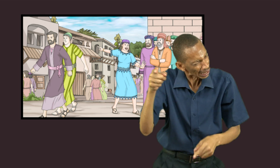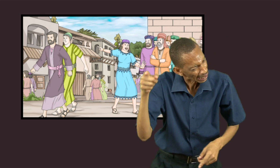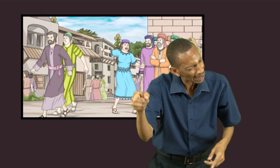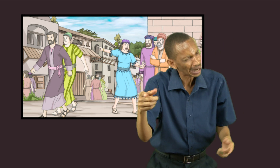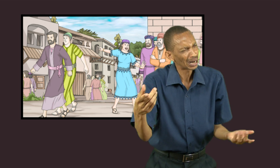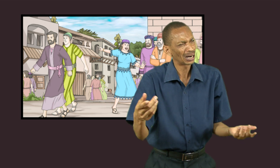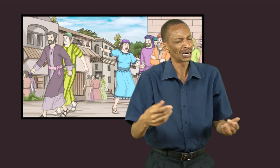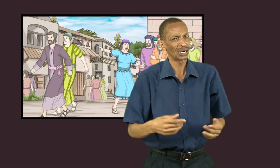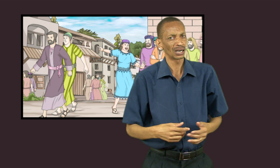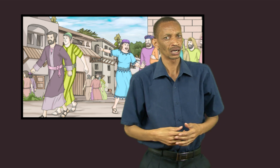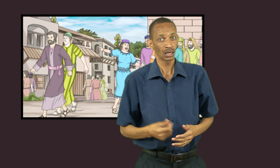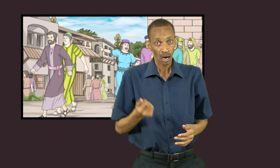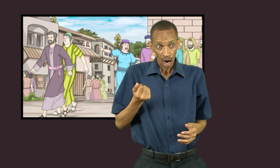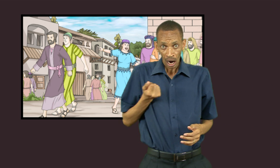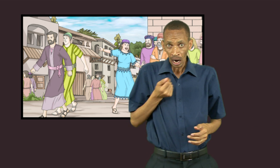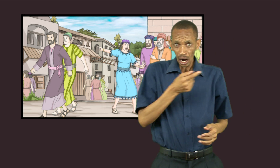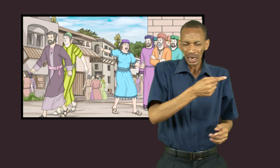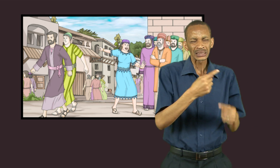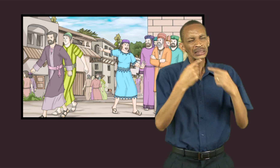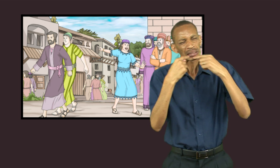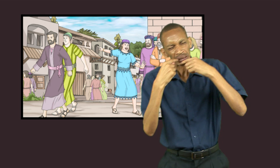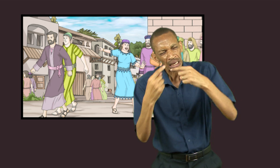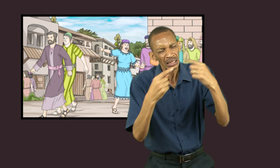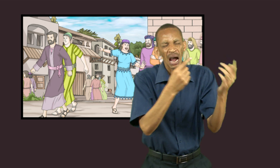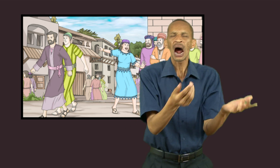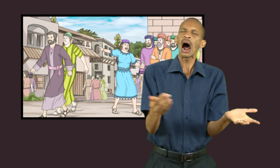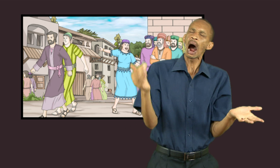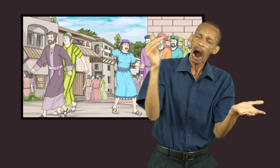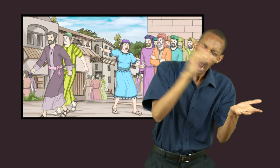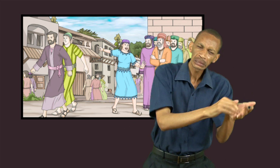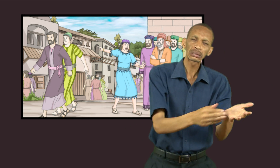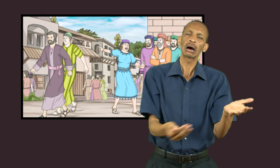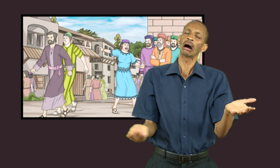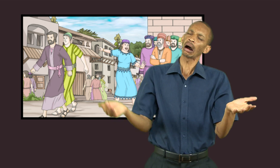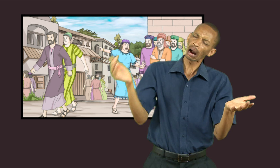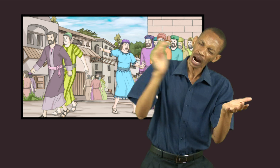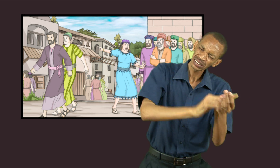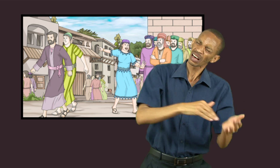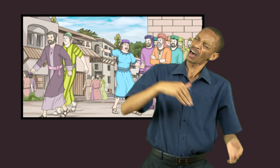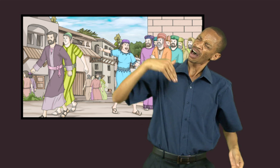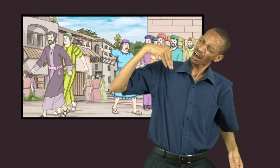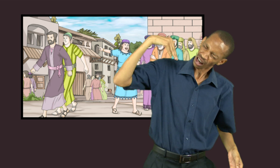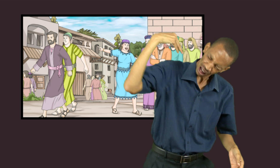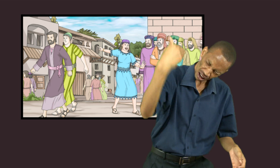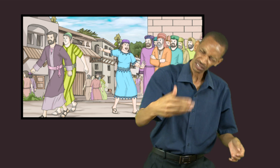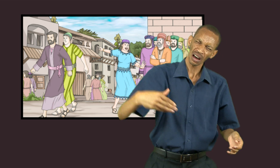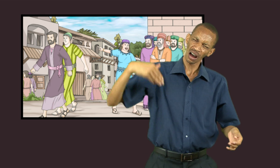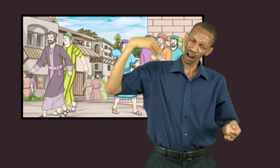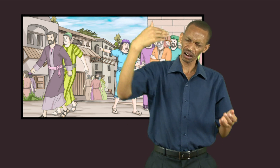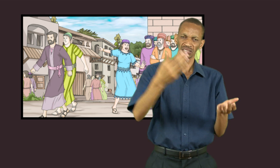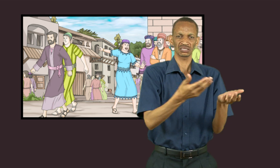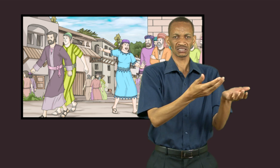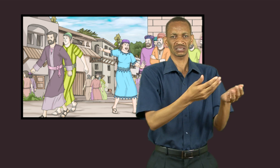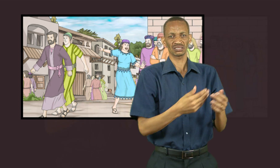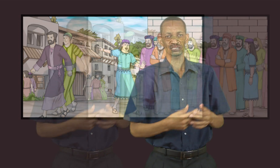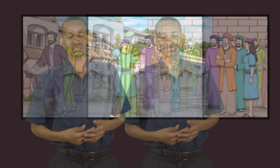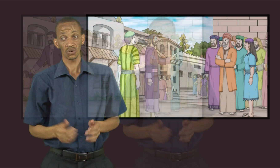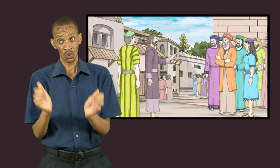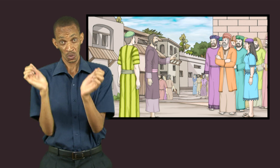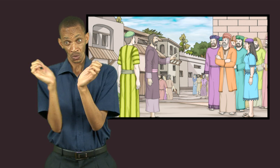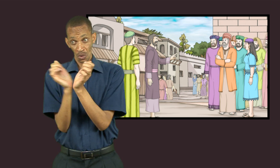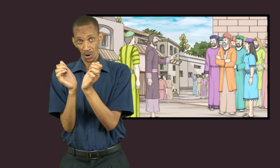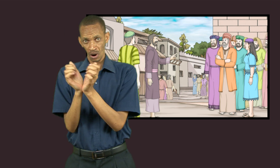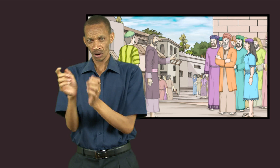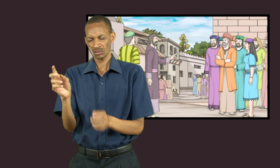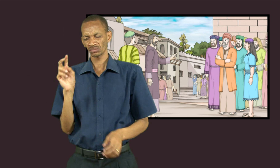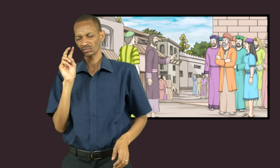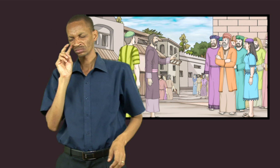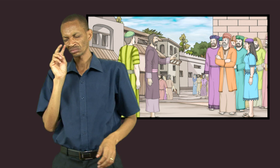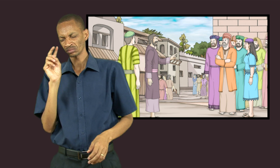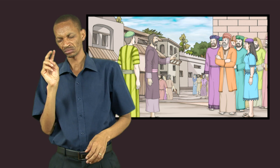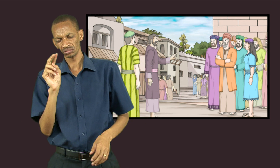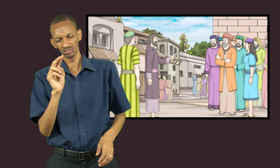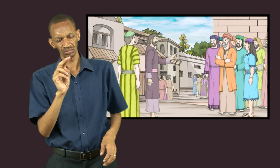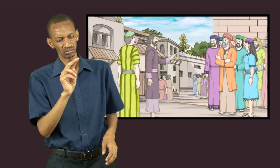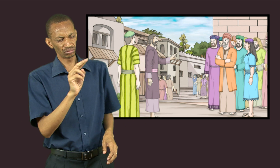She continued this for many days.